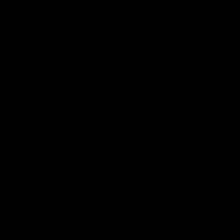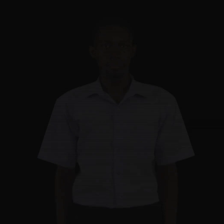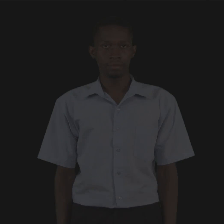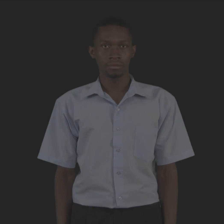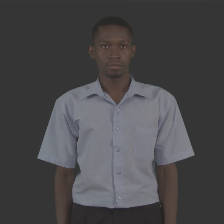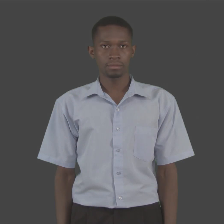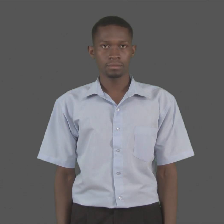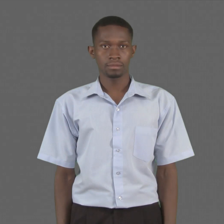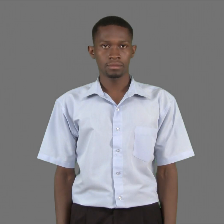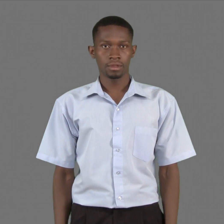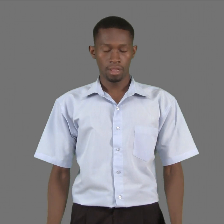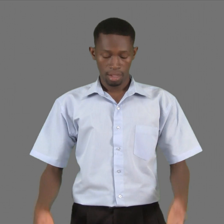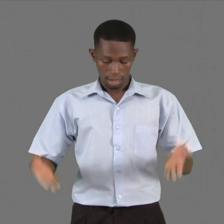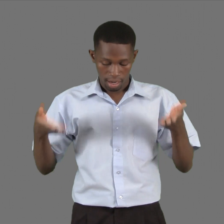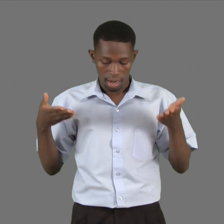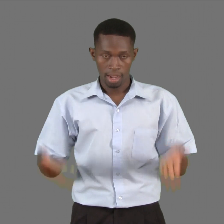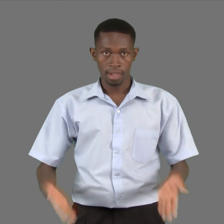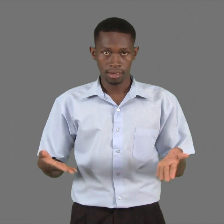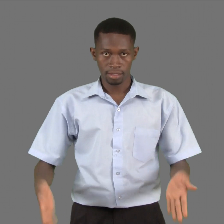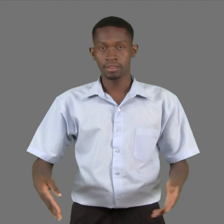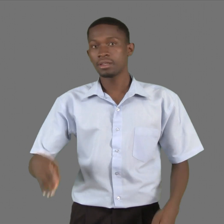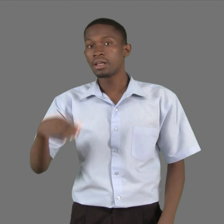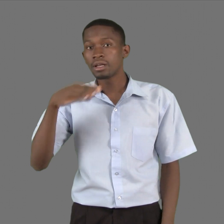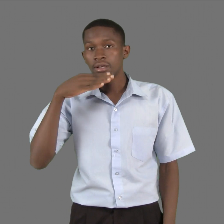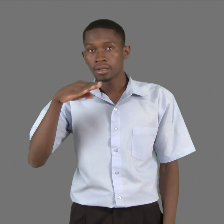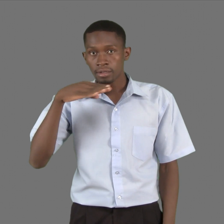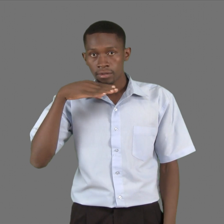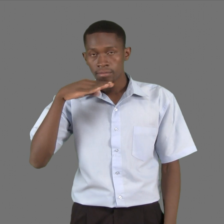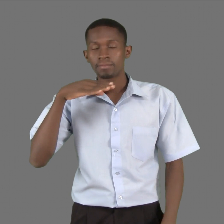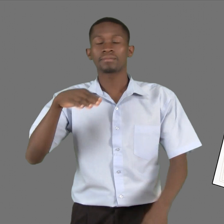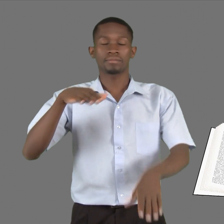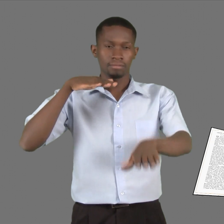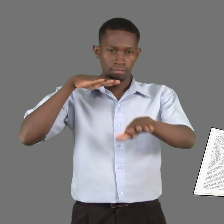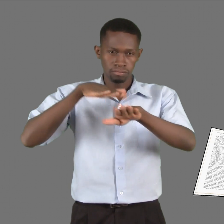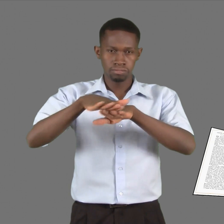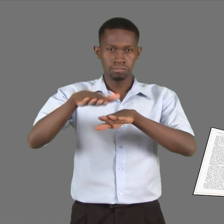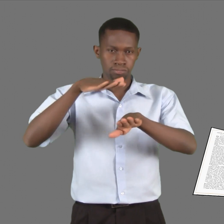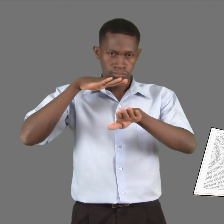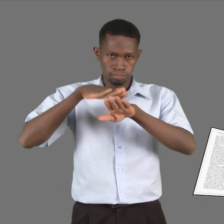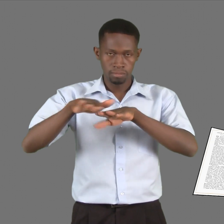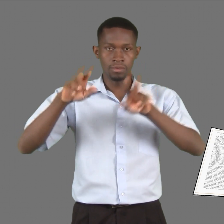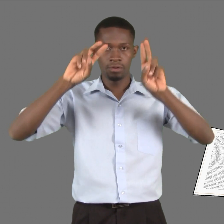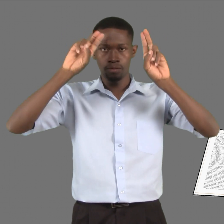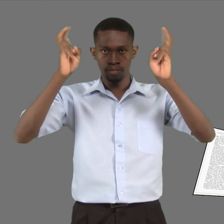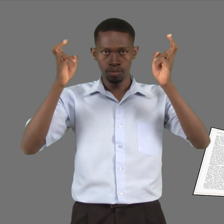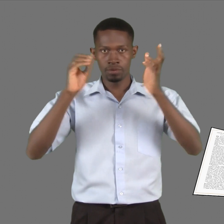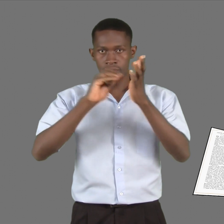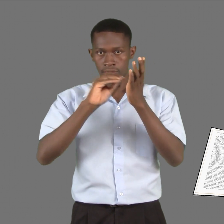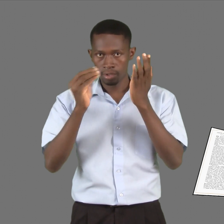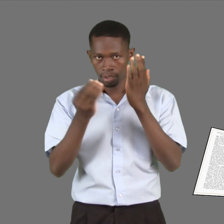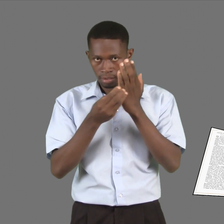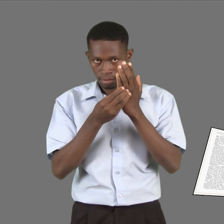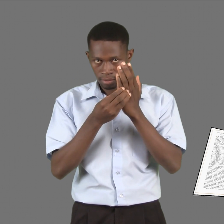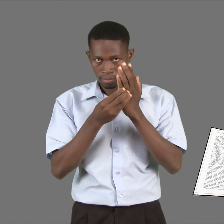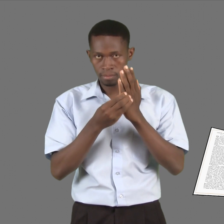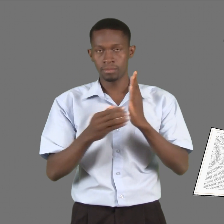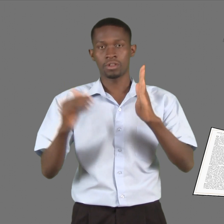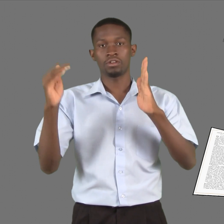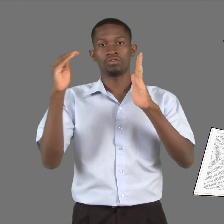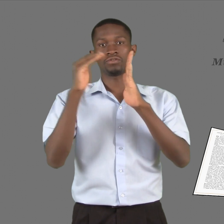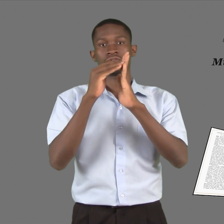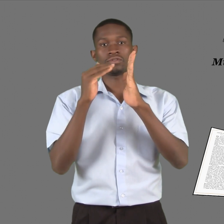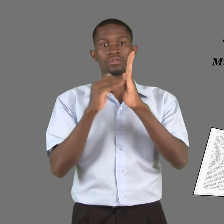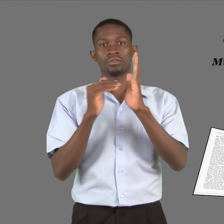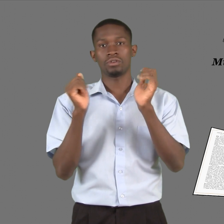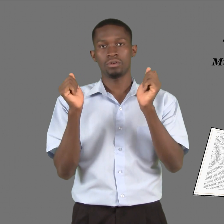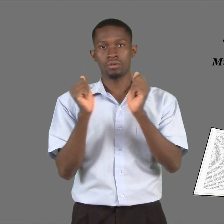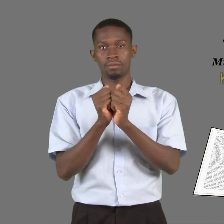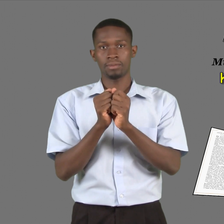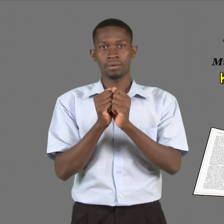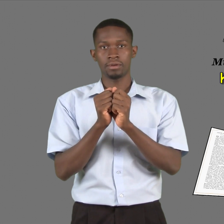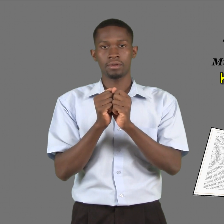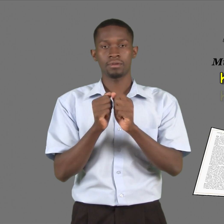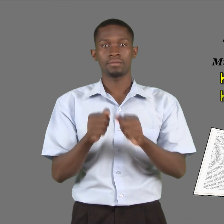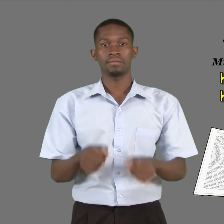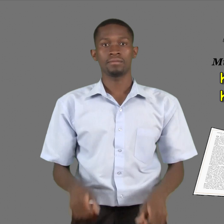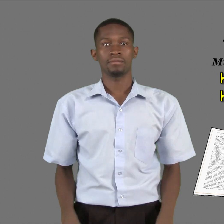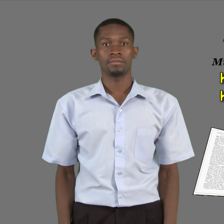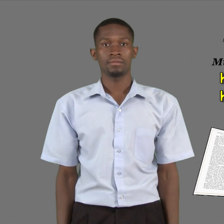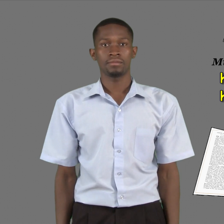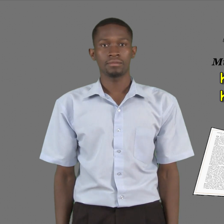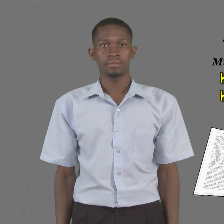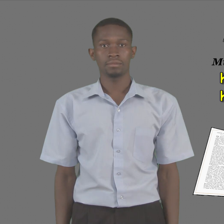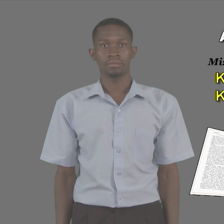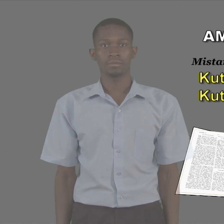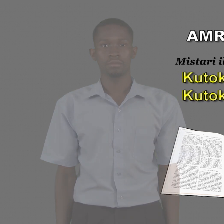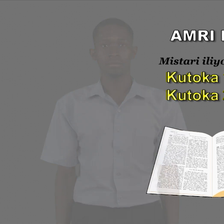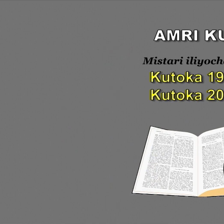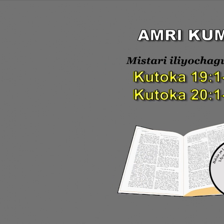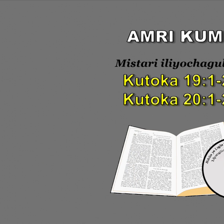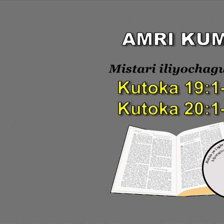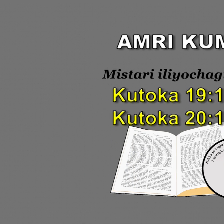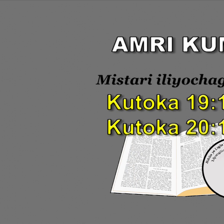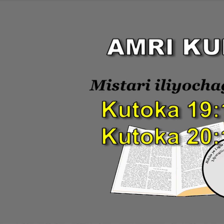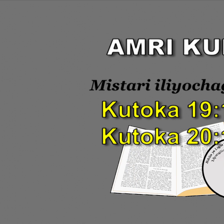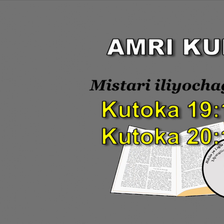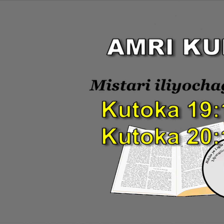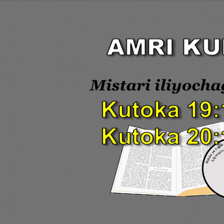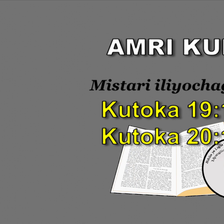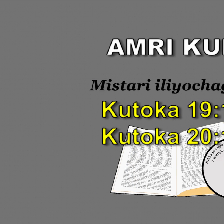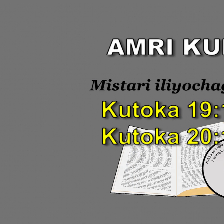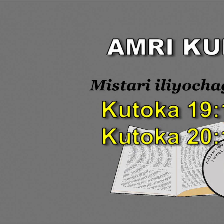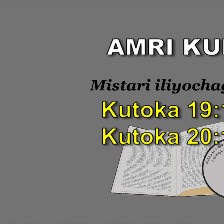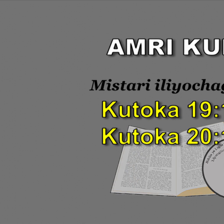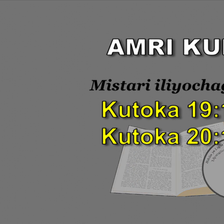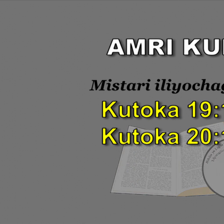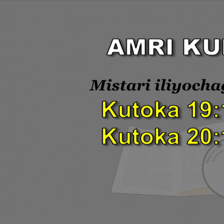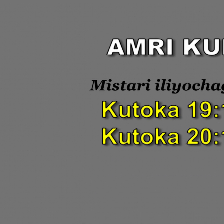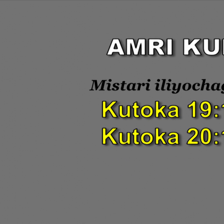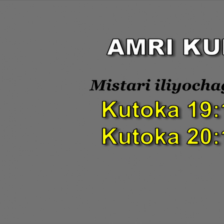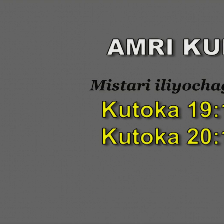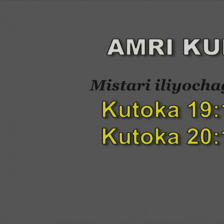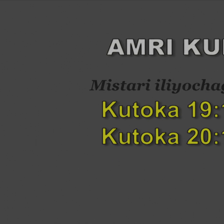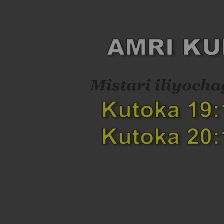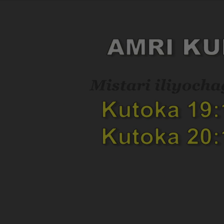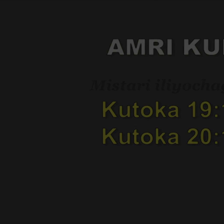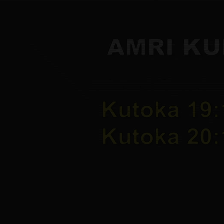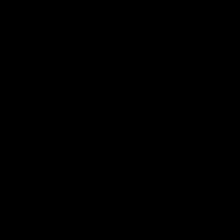The ten commandments